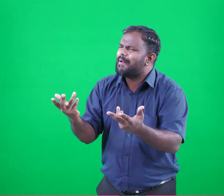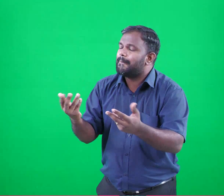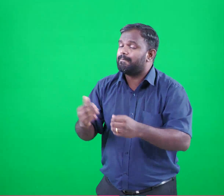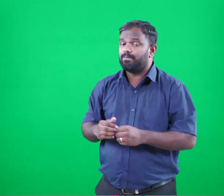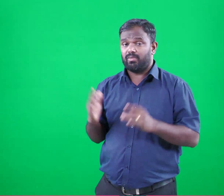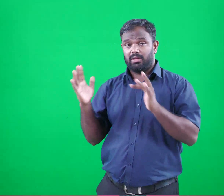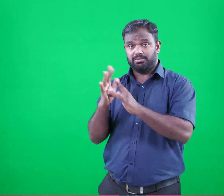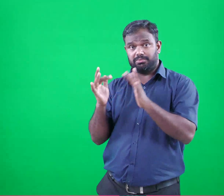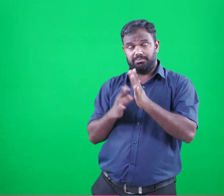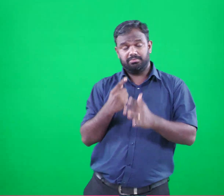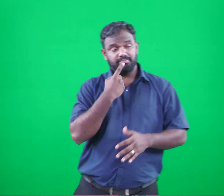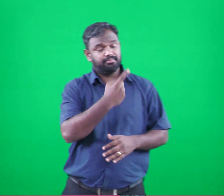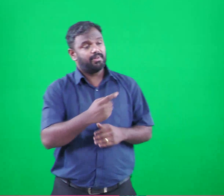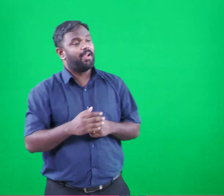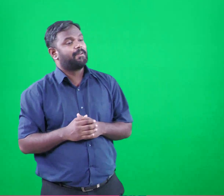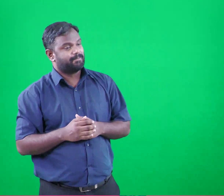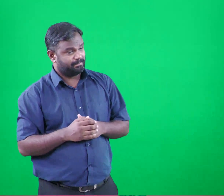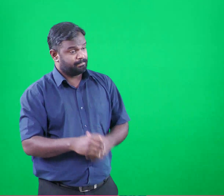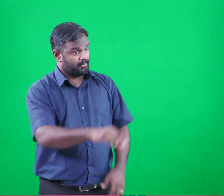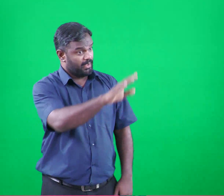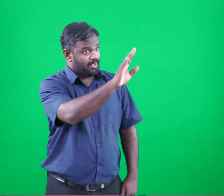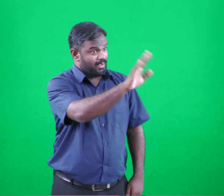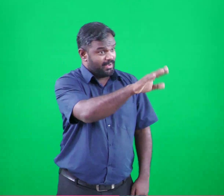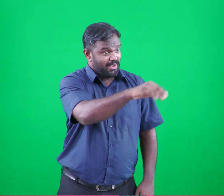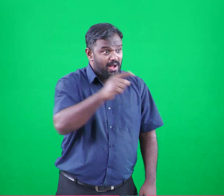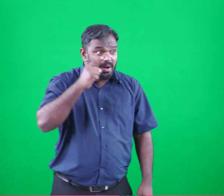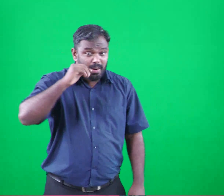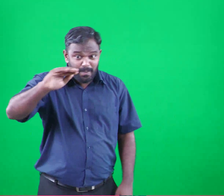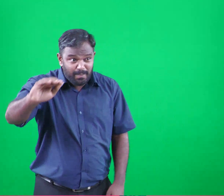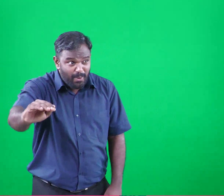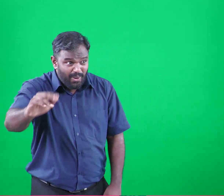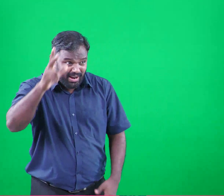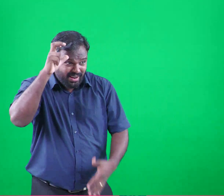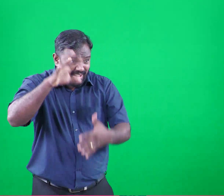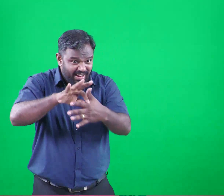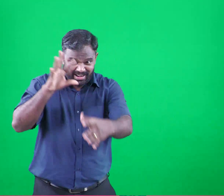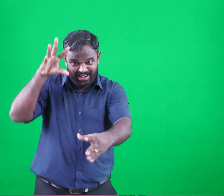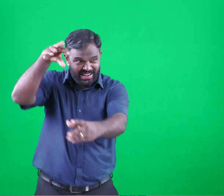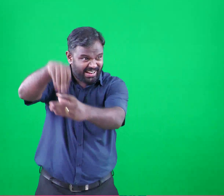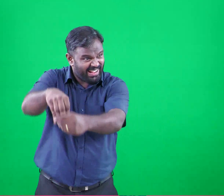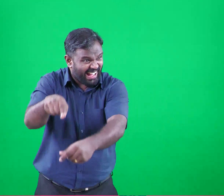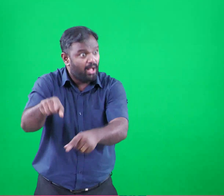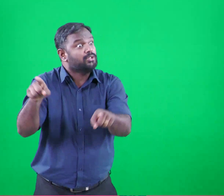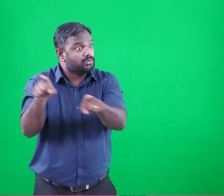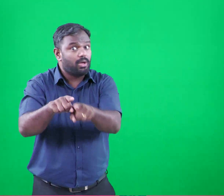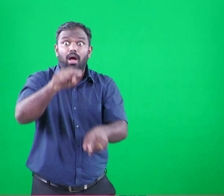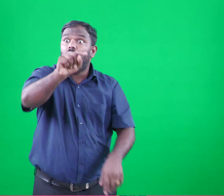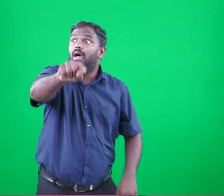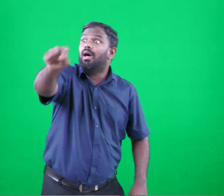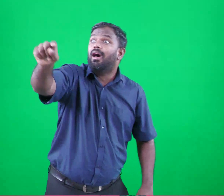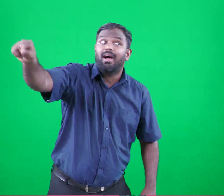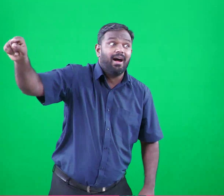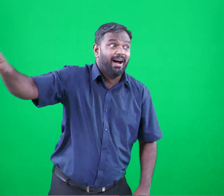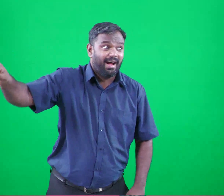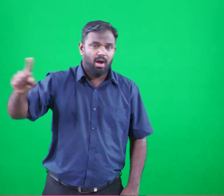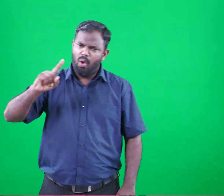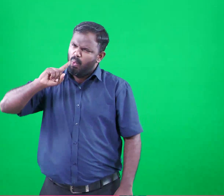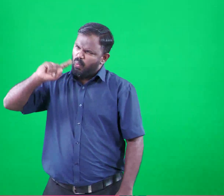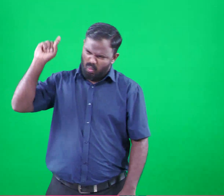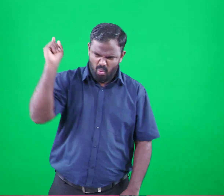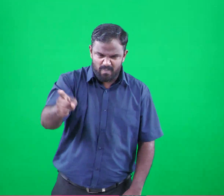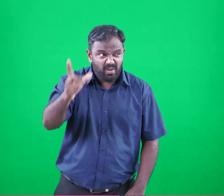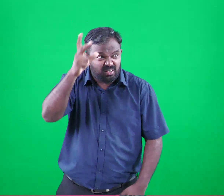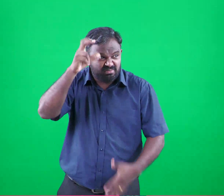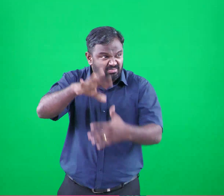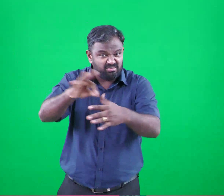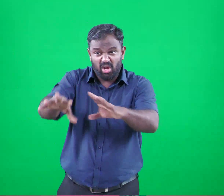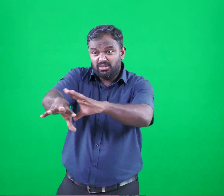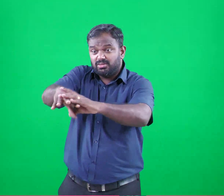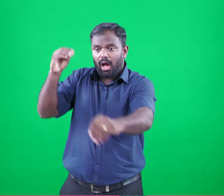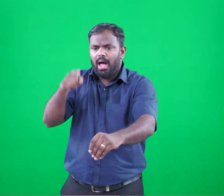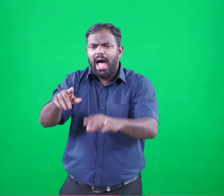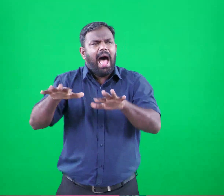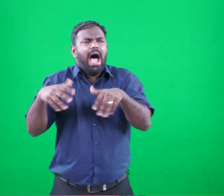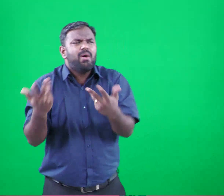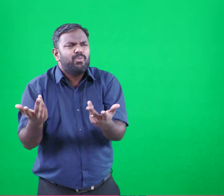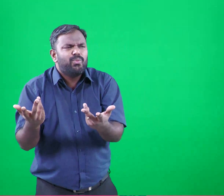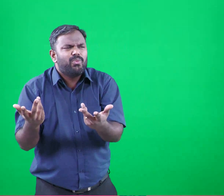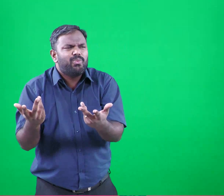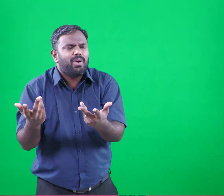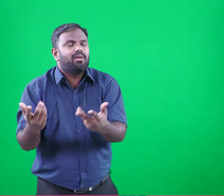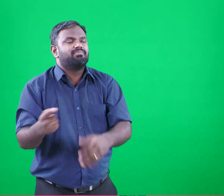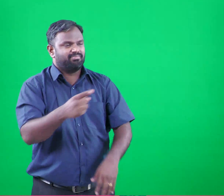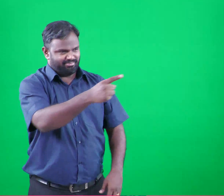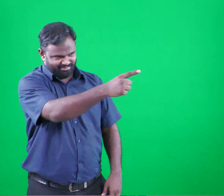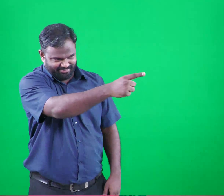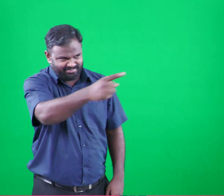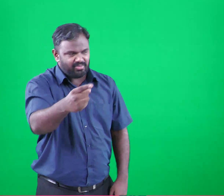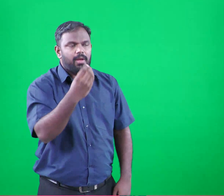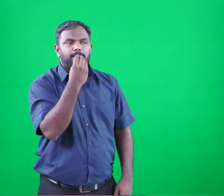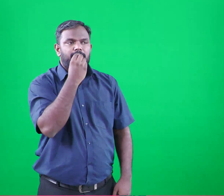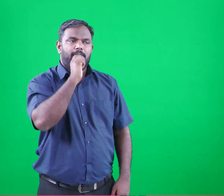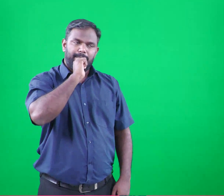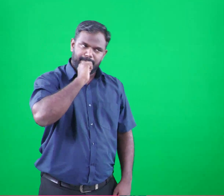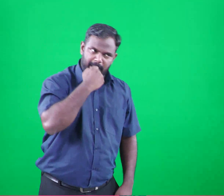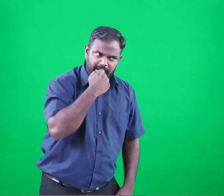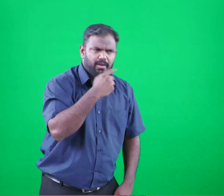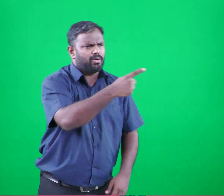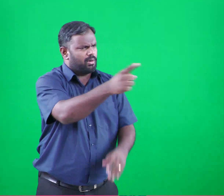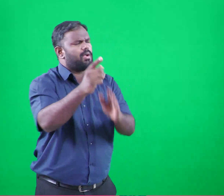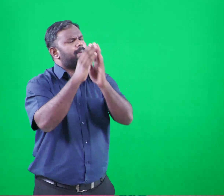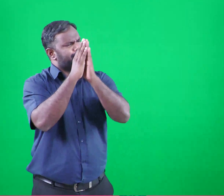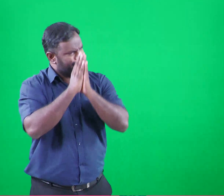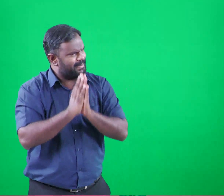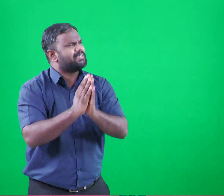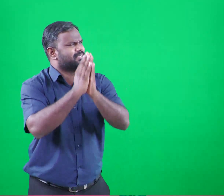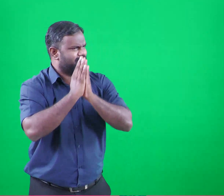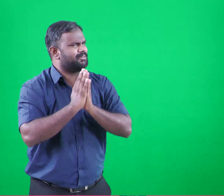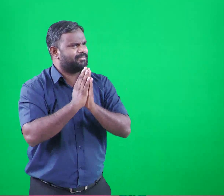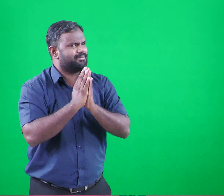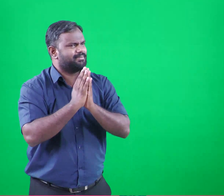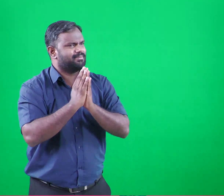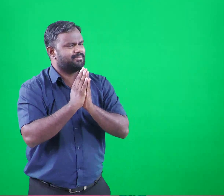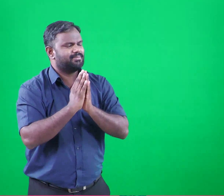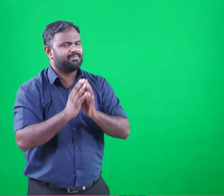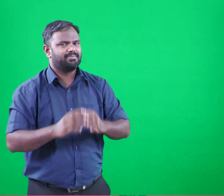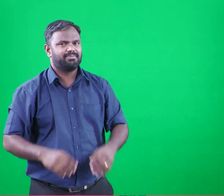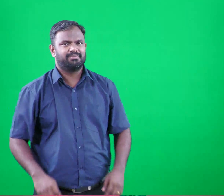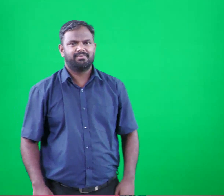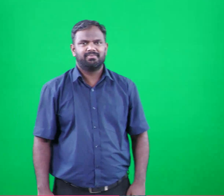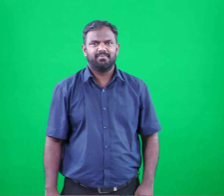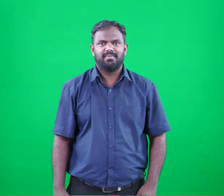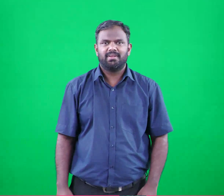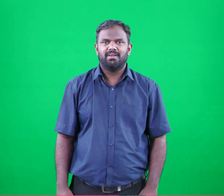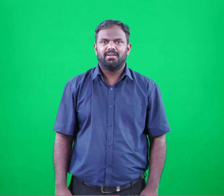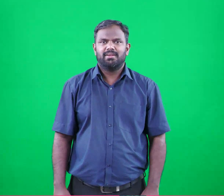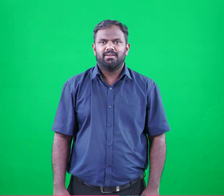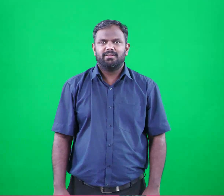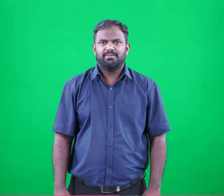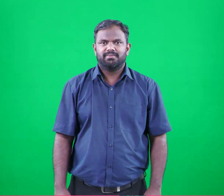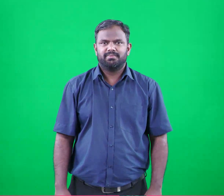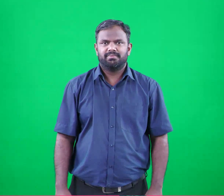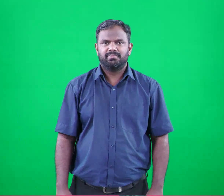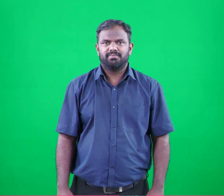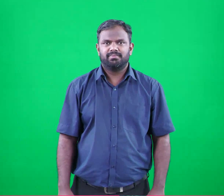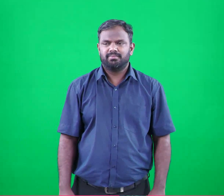Jesus answered, "This kind cannot come out, except by prayer."